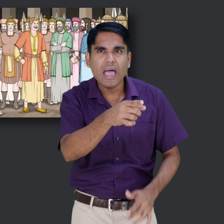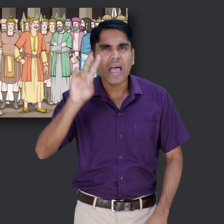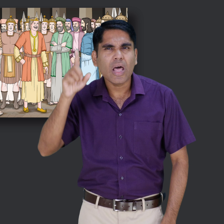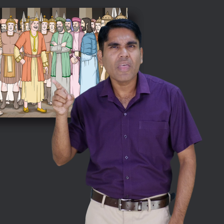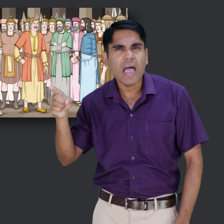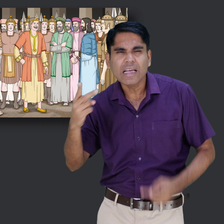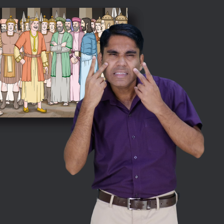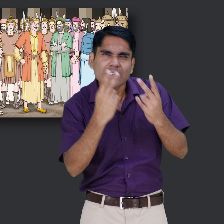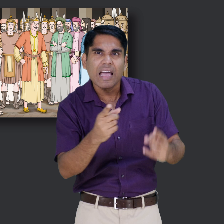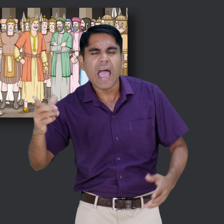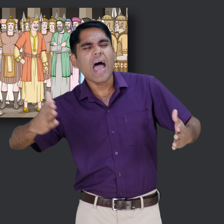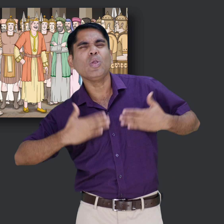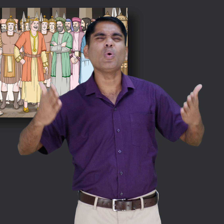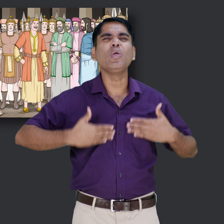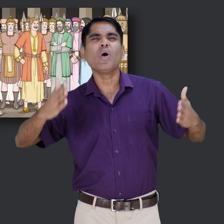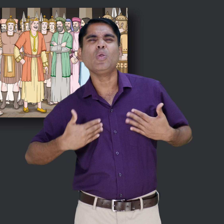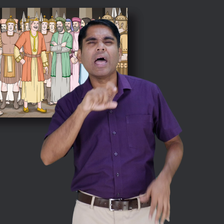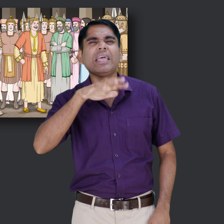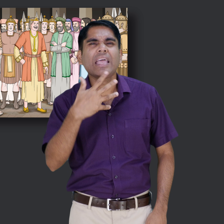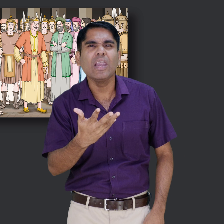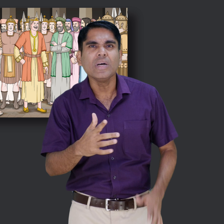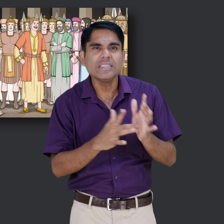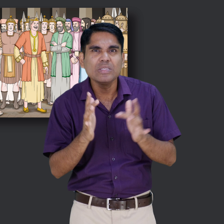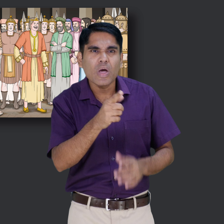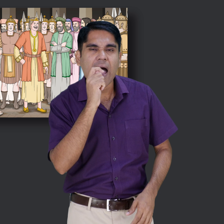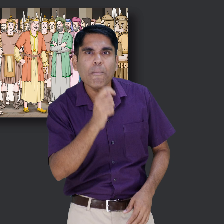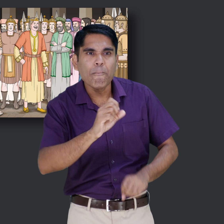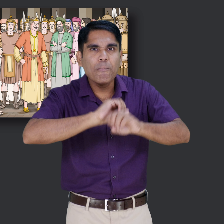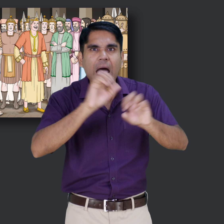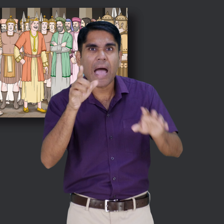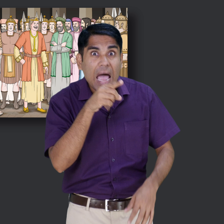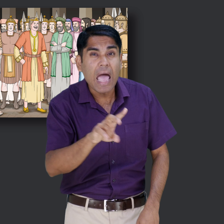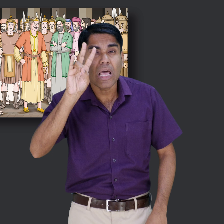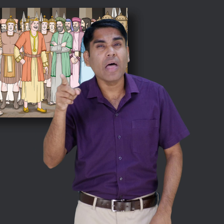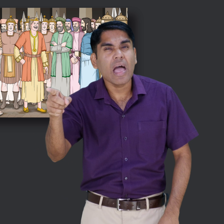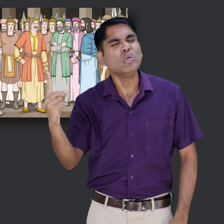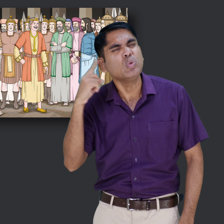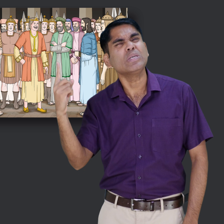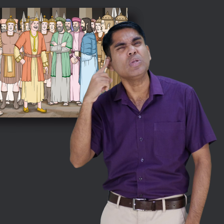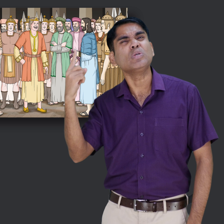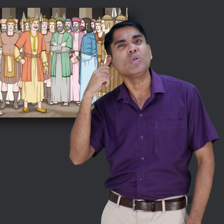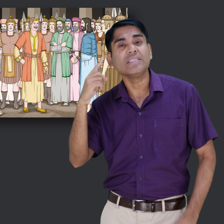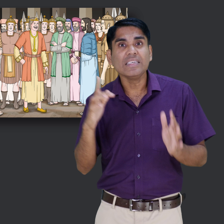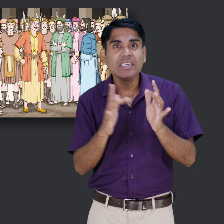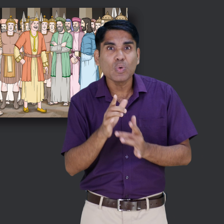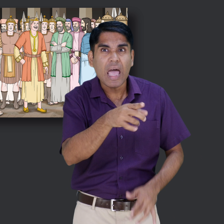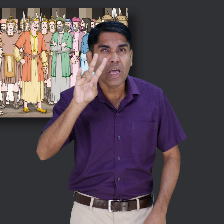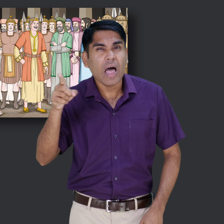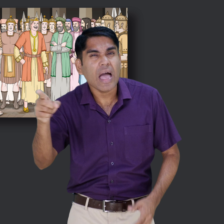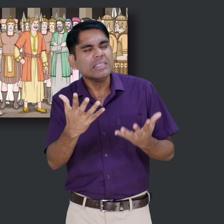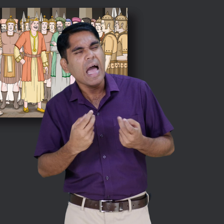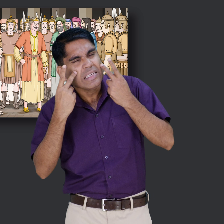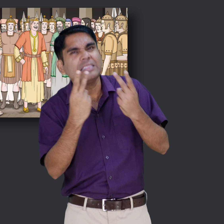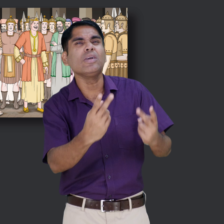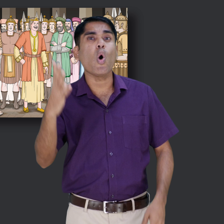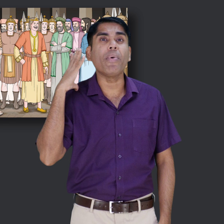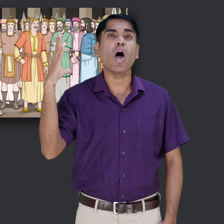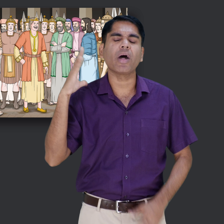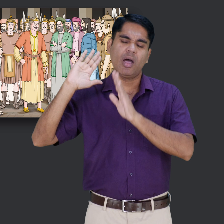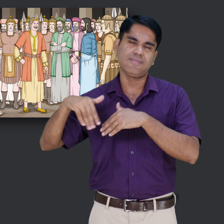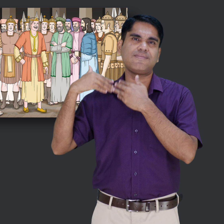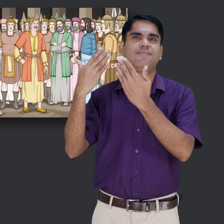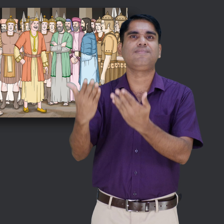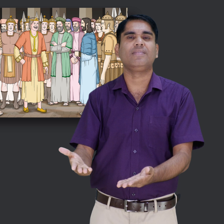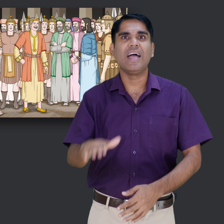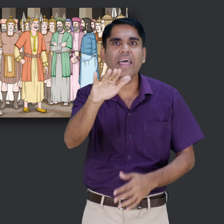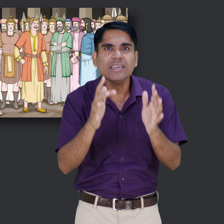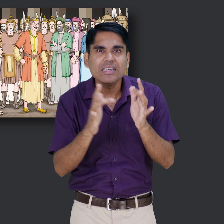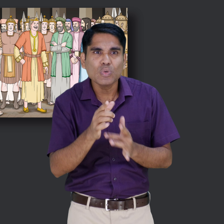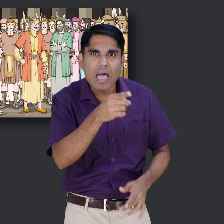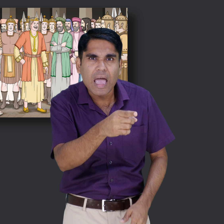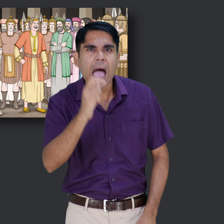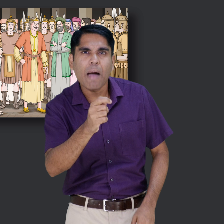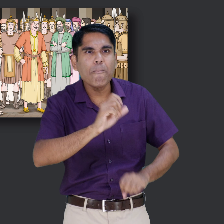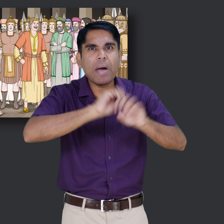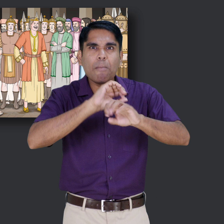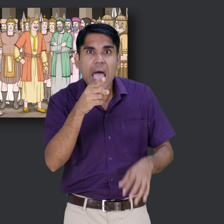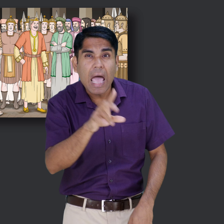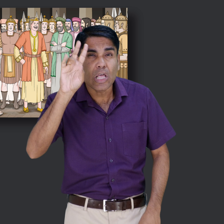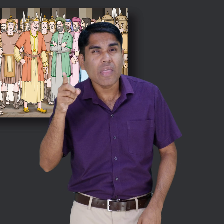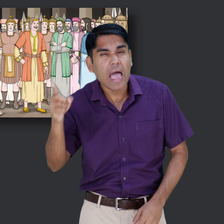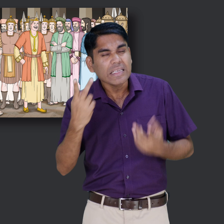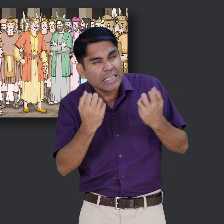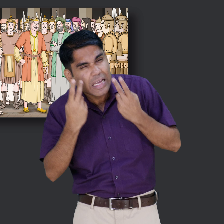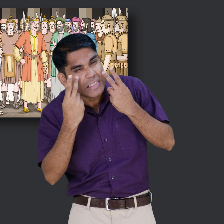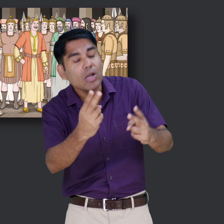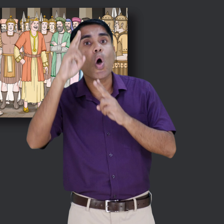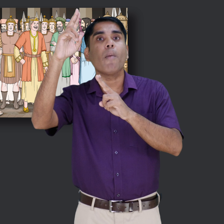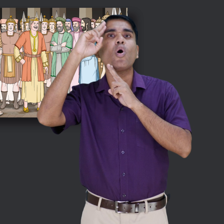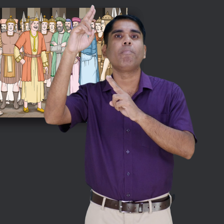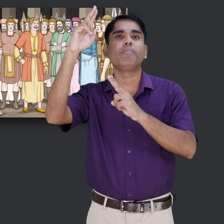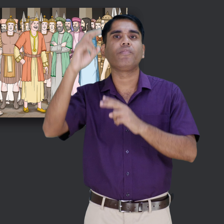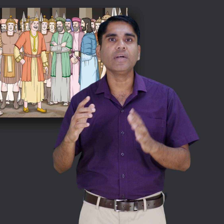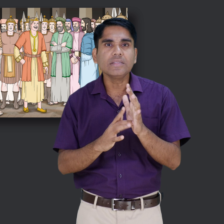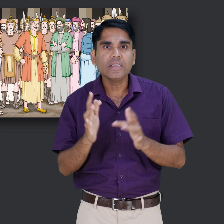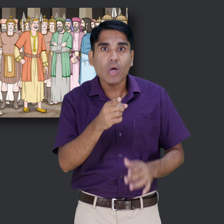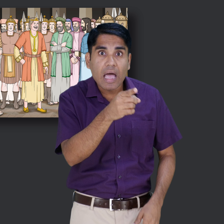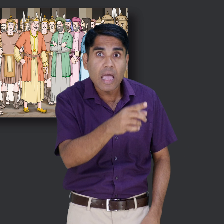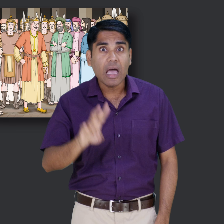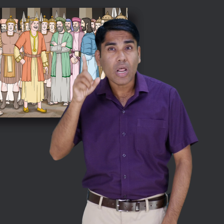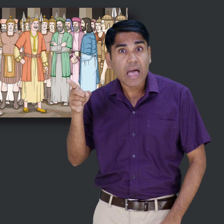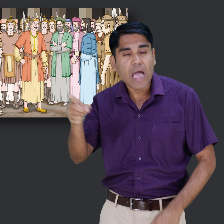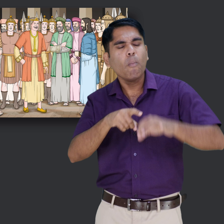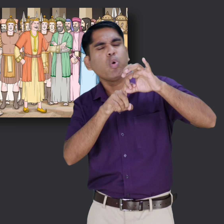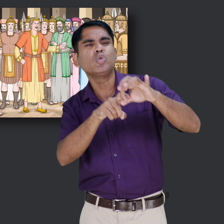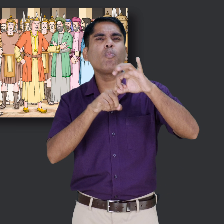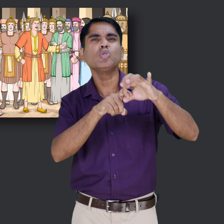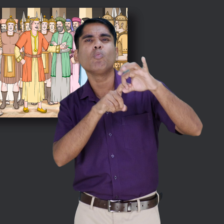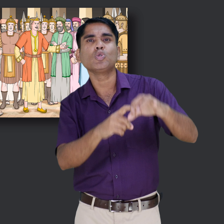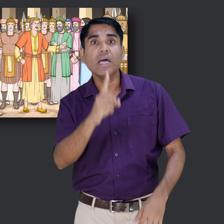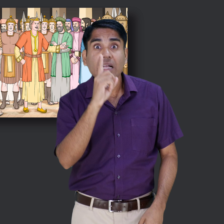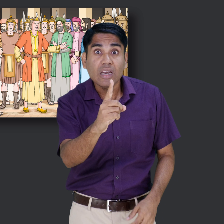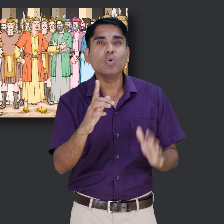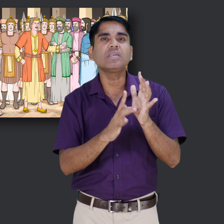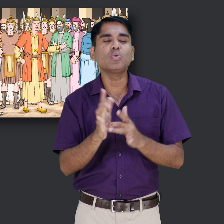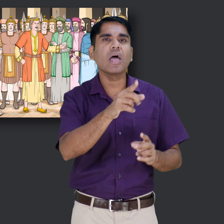He had wanted to see Him for a long time, because he had heard about Him and was hoping to see Him perform a miracle.